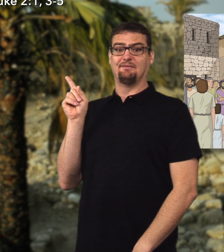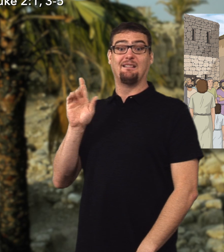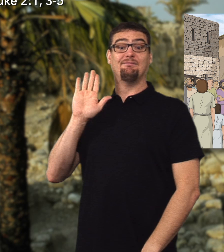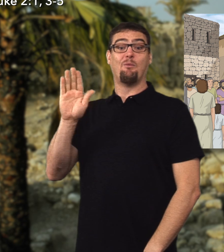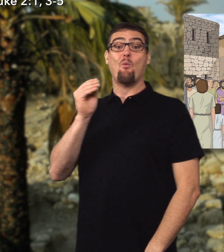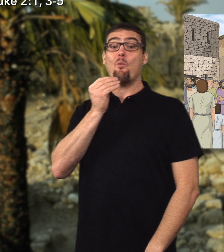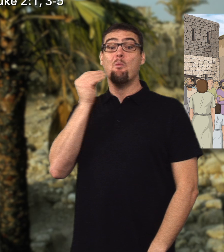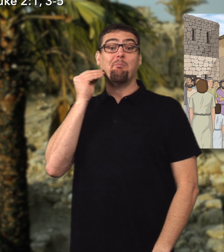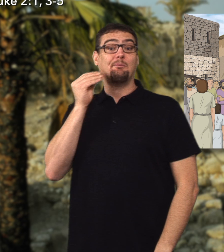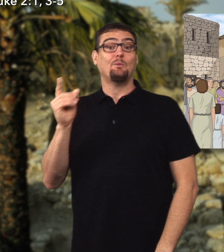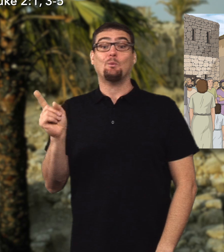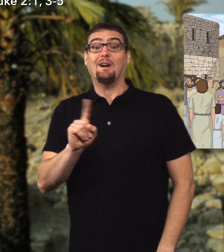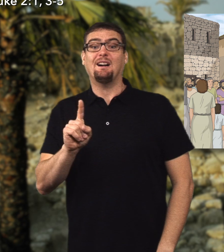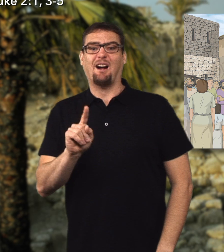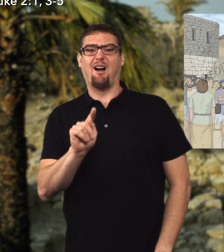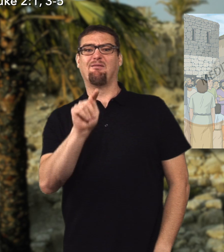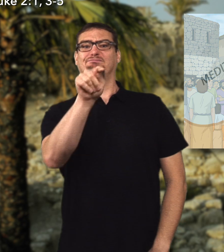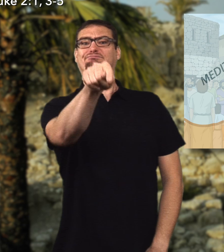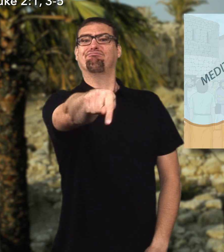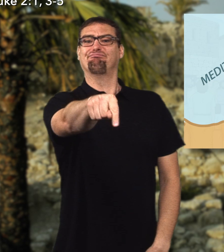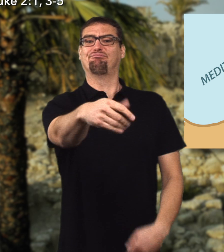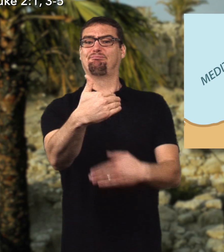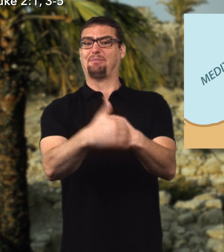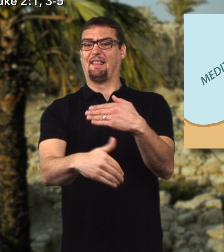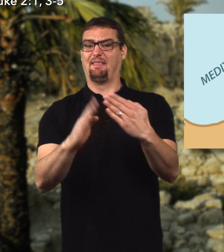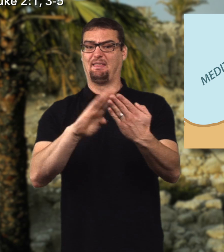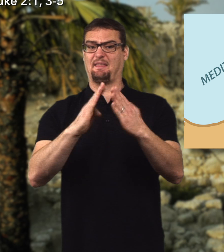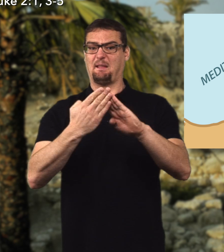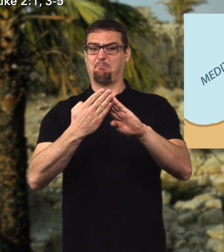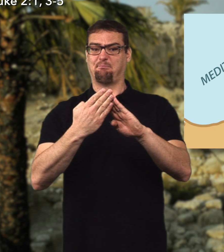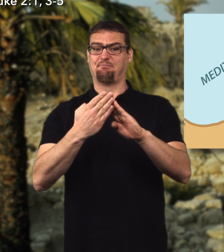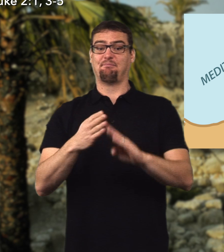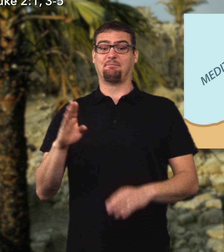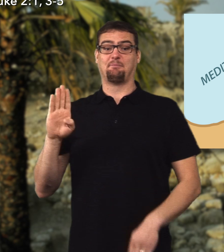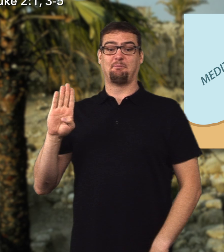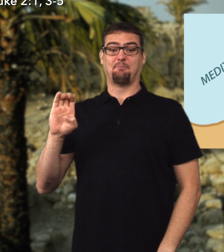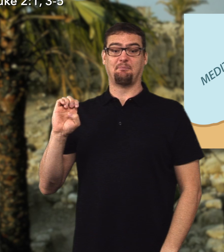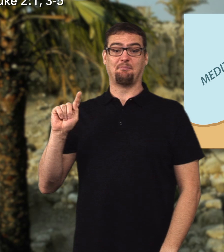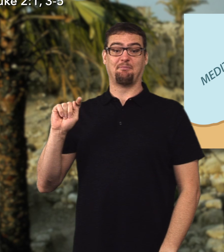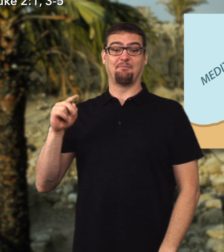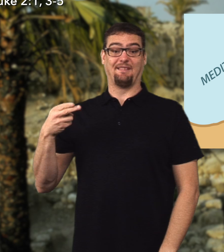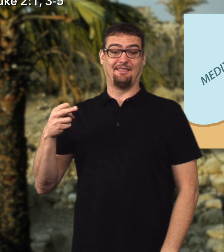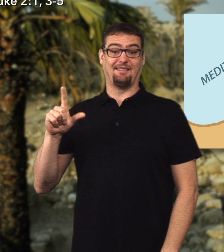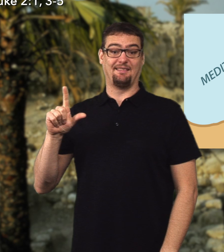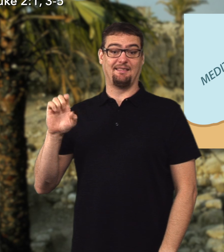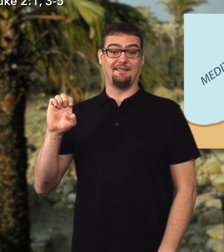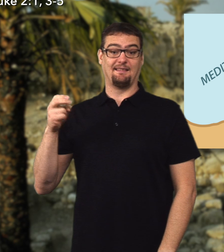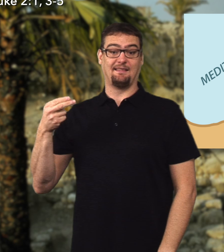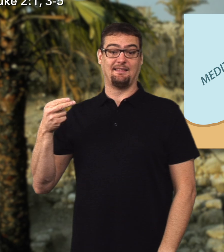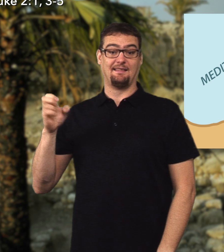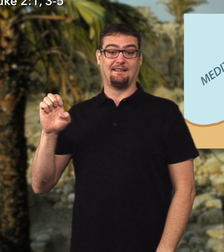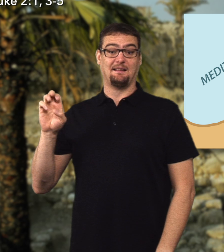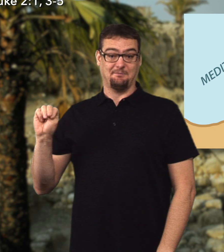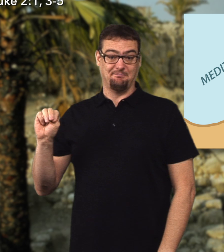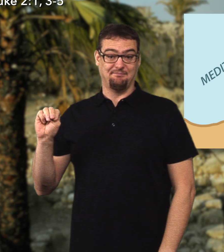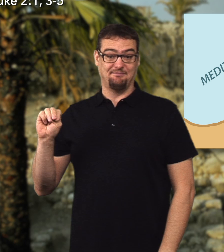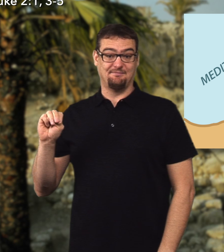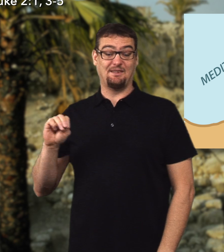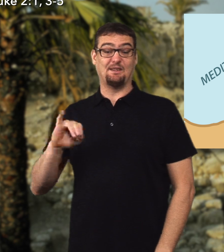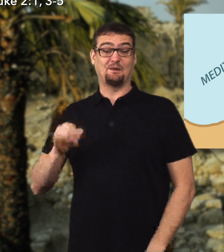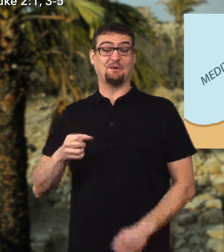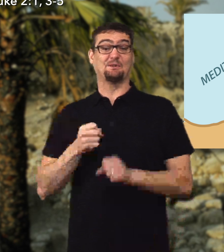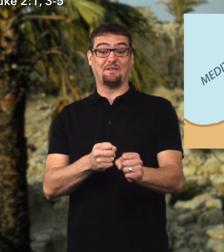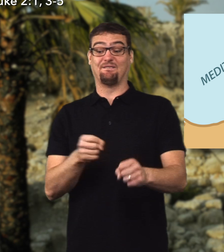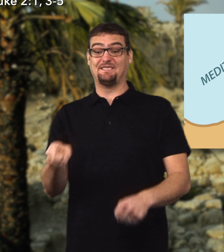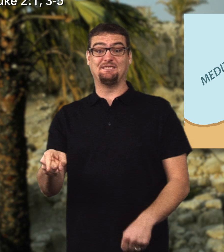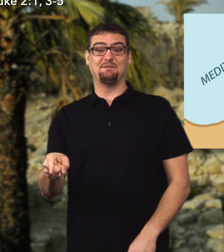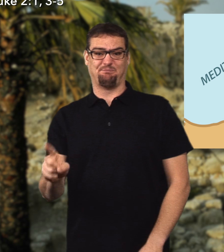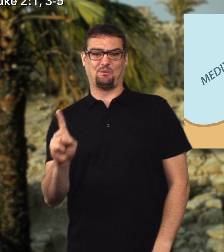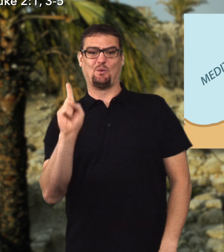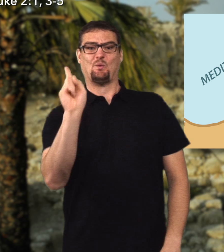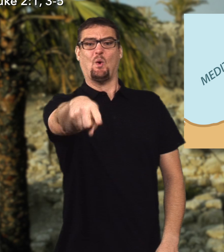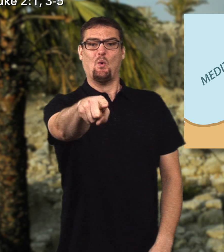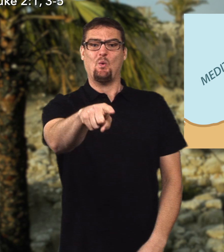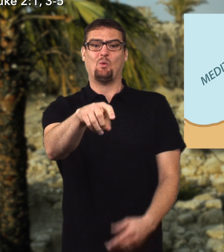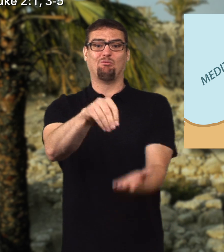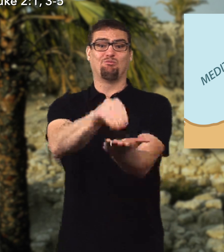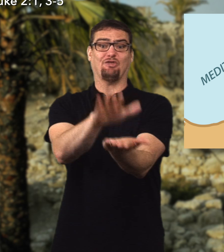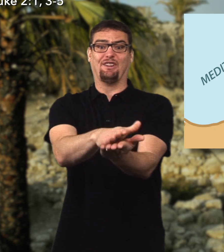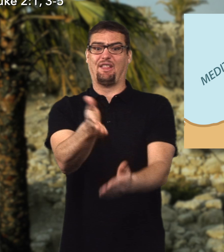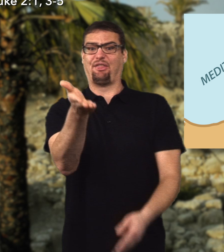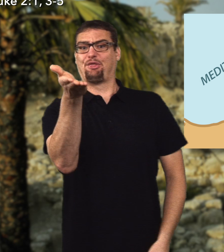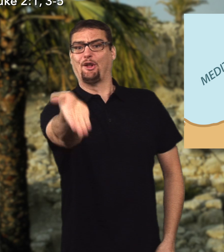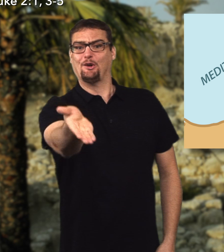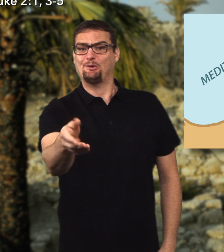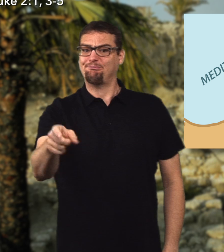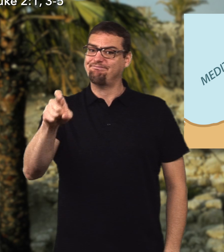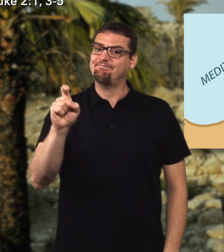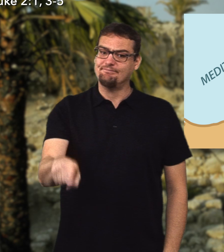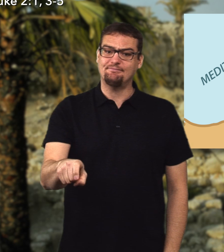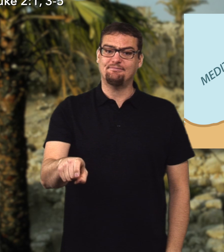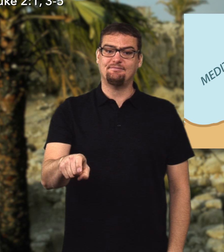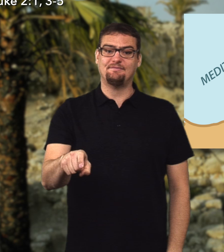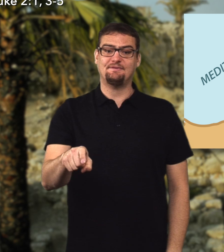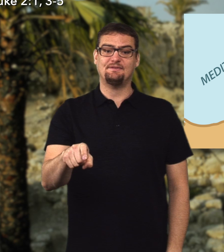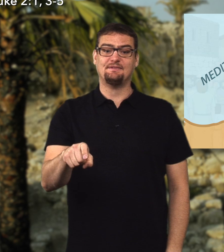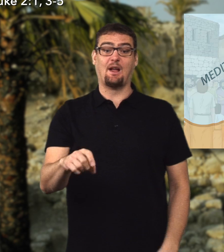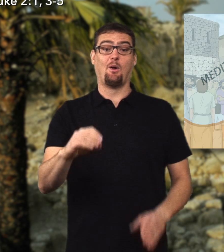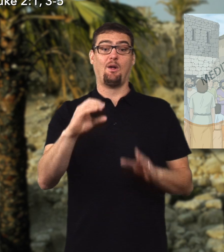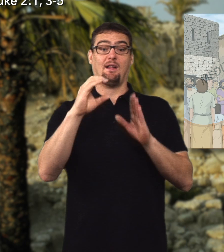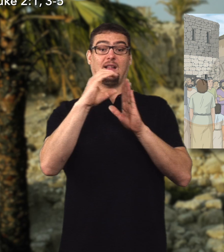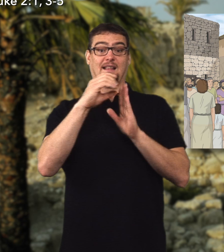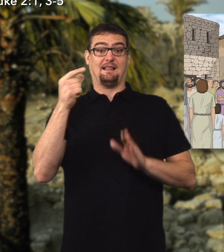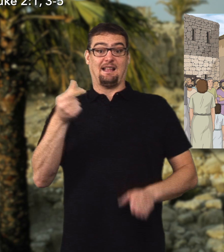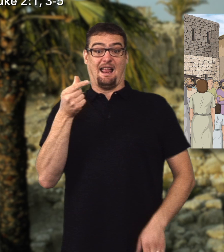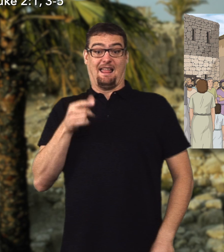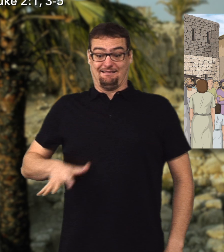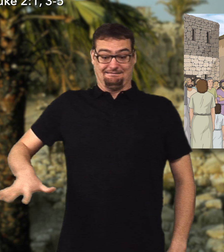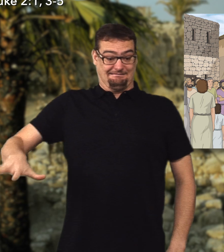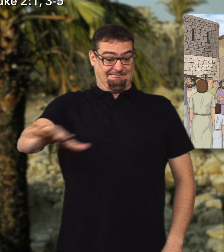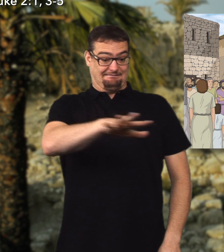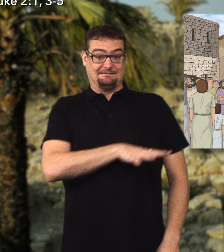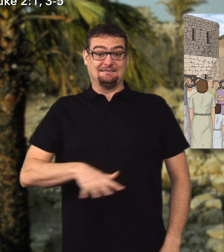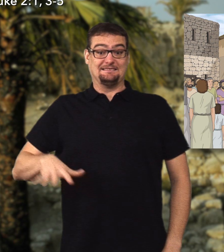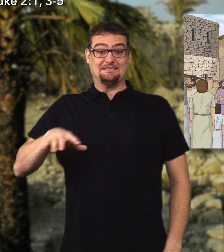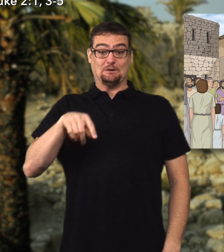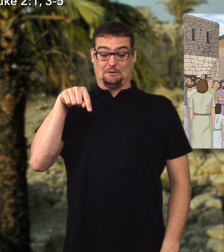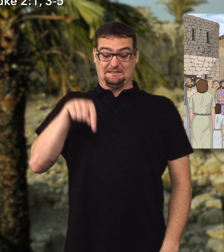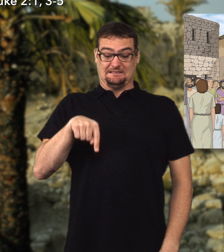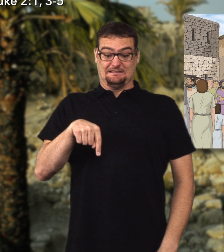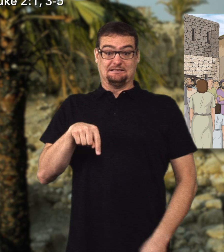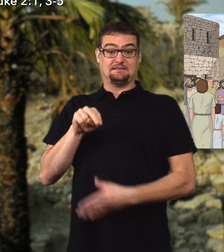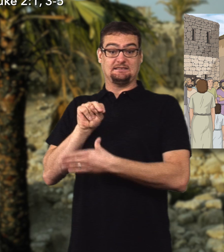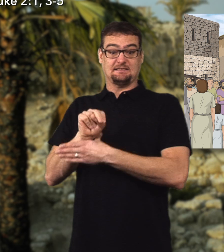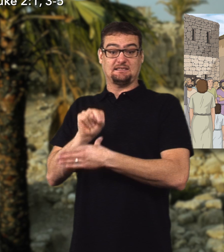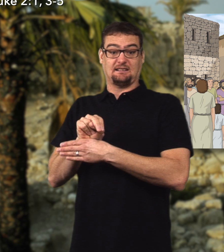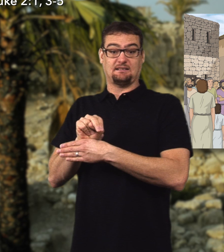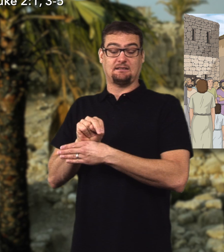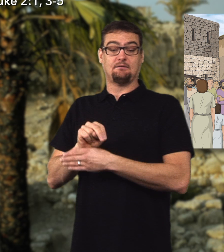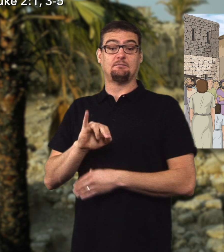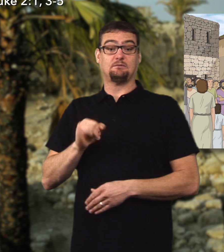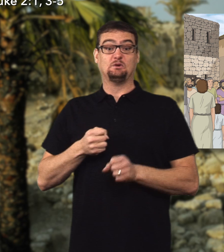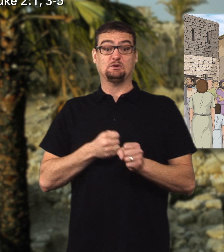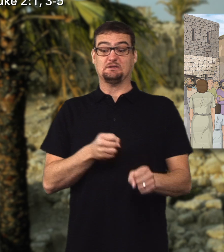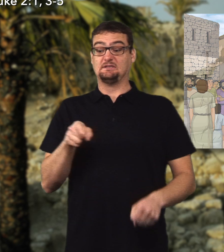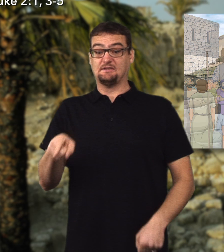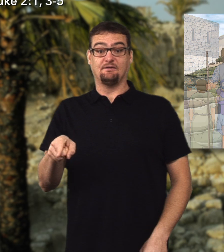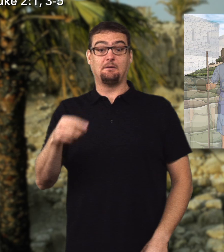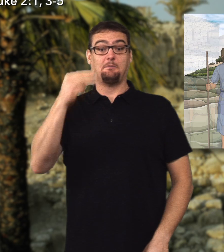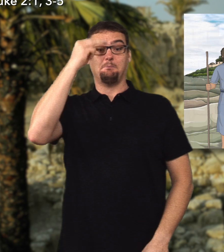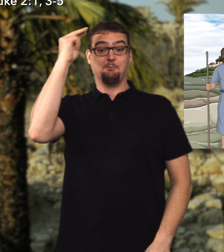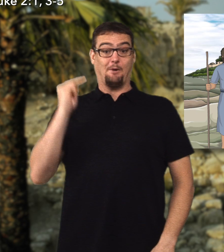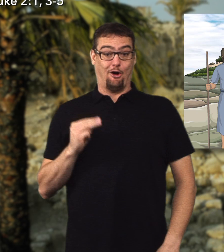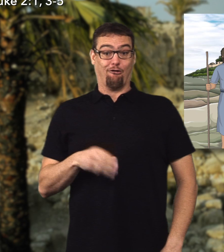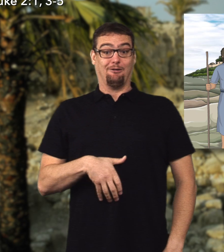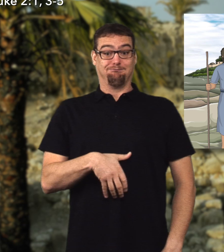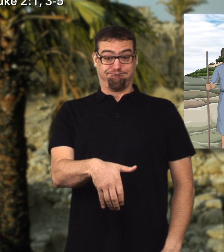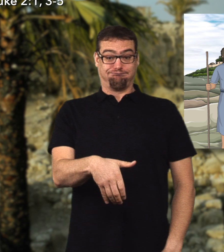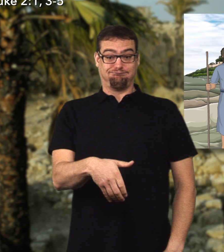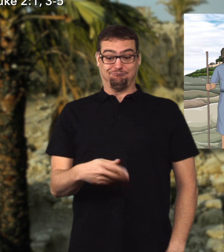So Joseph also went up from Nazareth in Galilee to Judea, to the city of David called Bethlehem, since he was from the house and line of David.